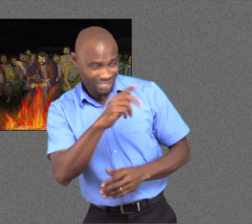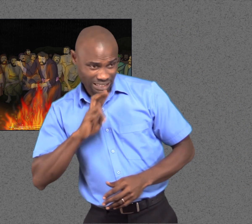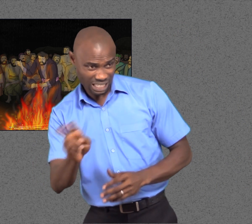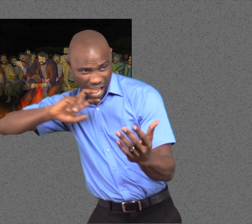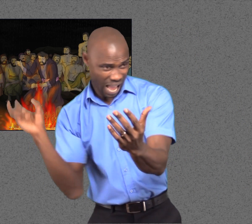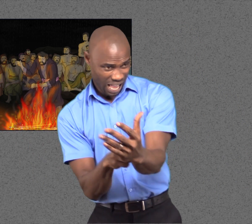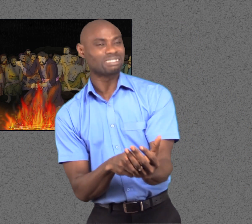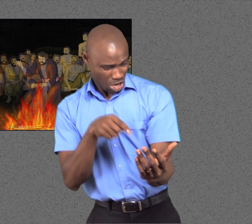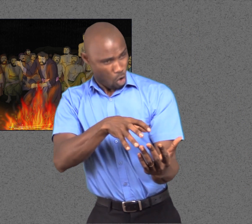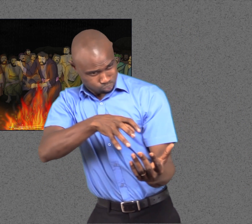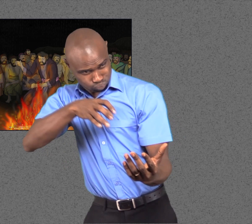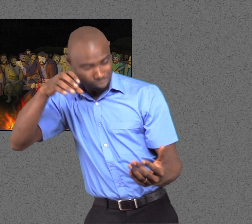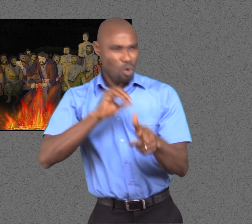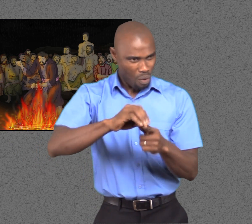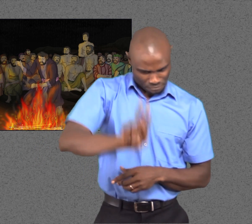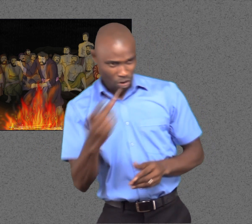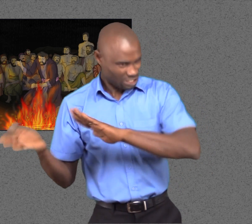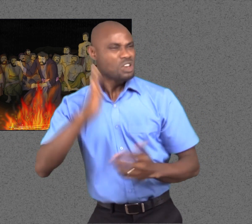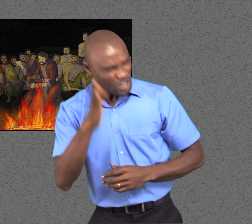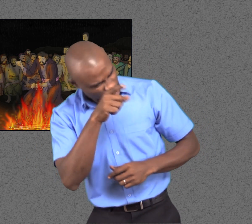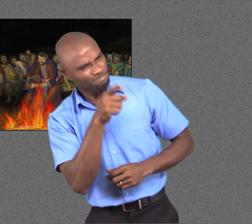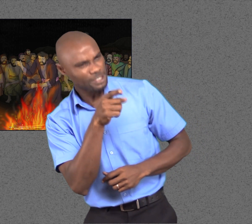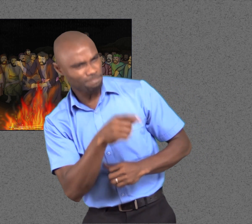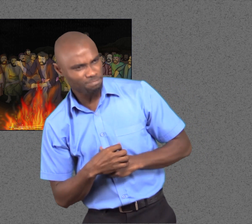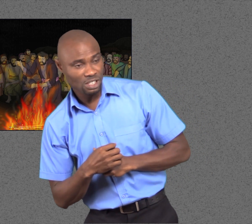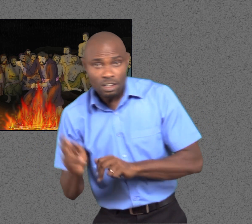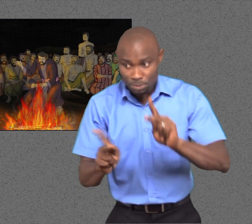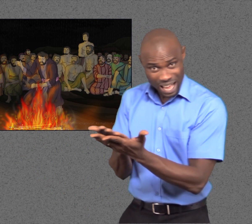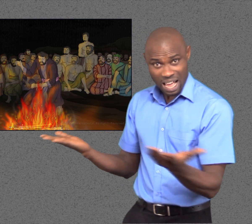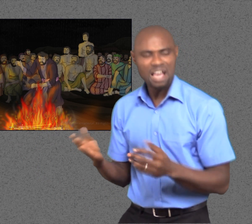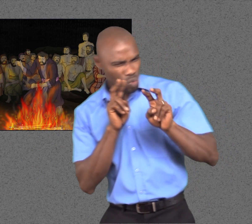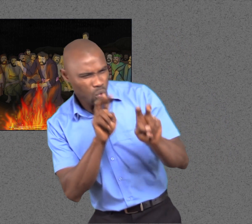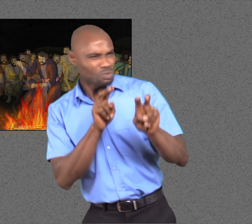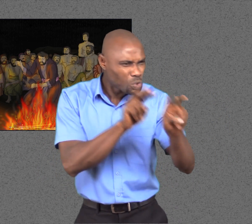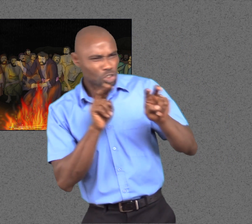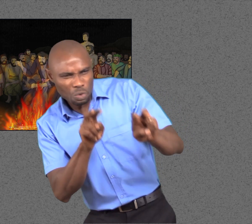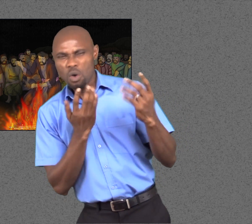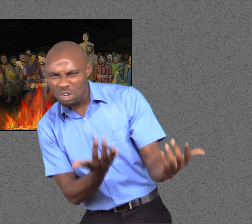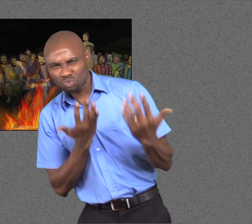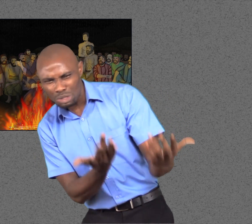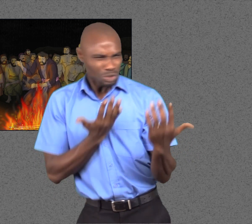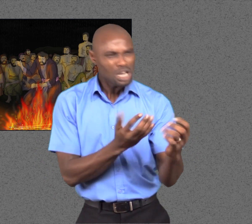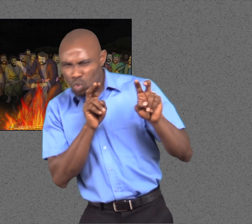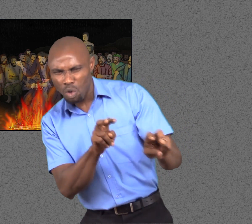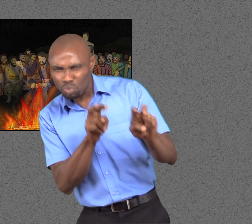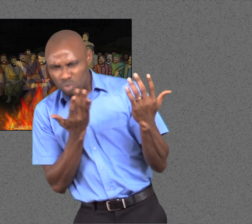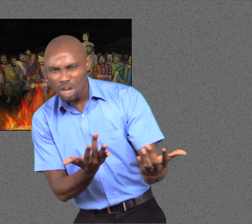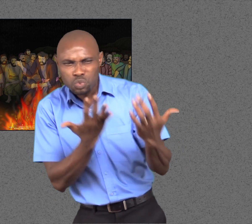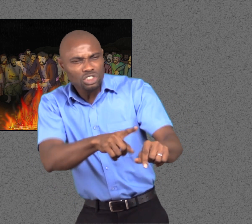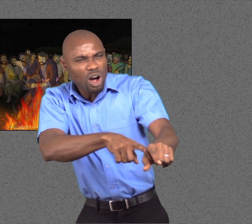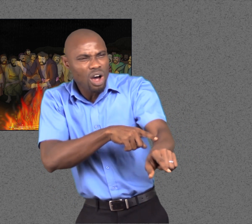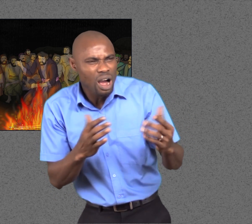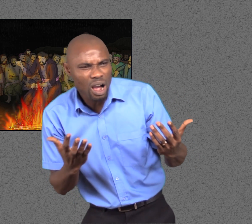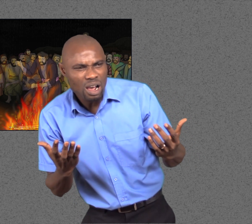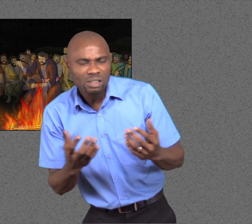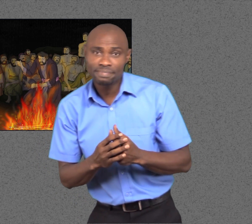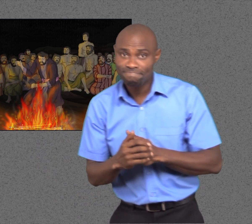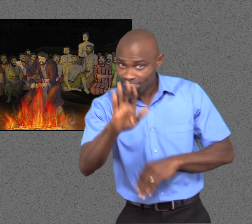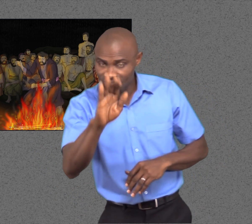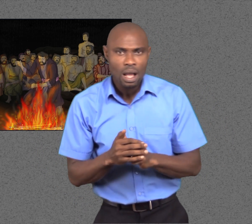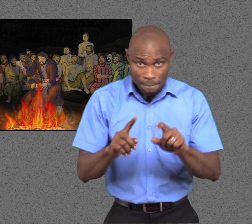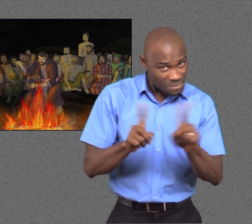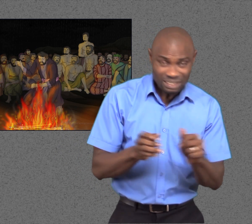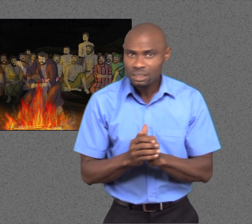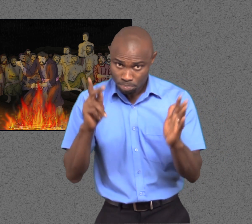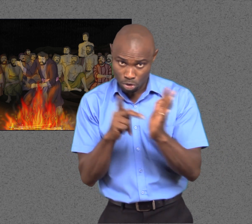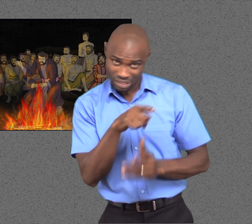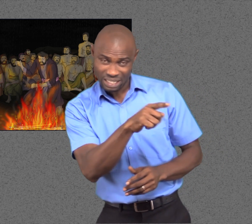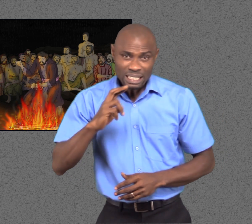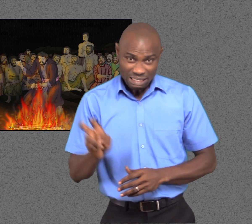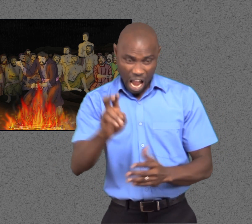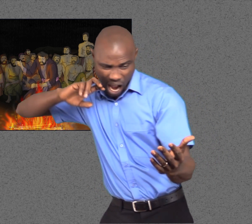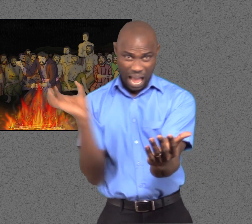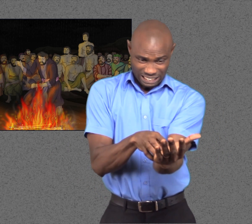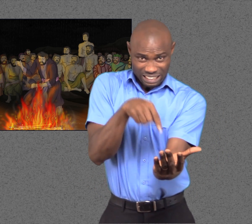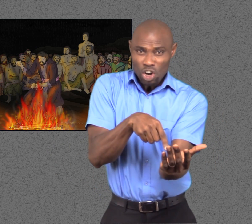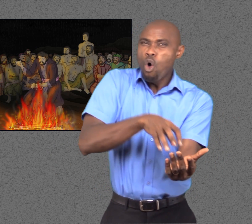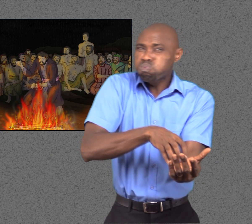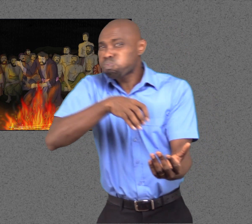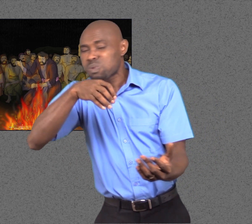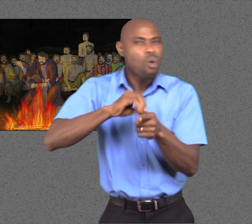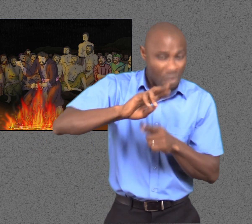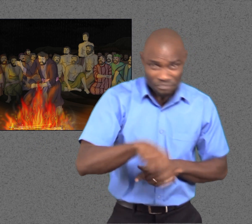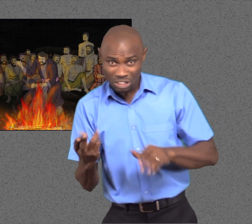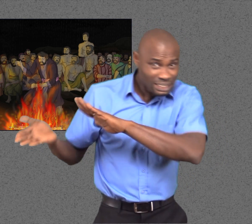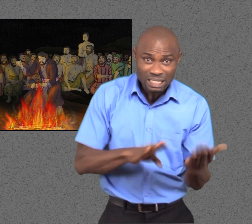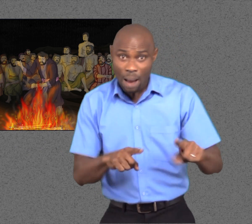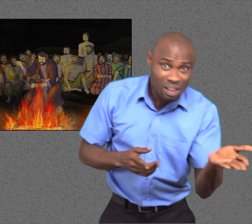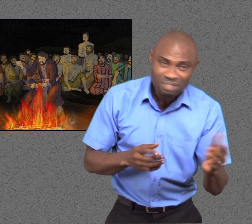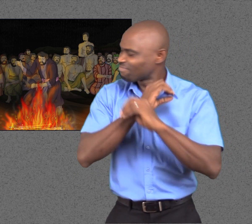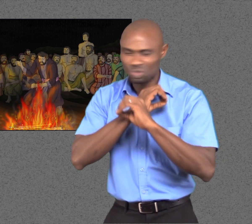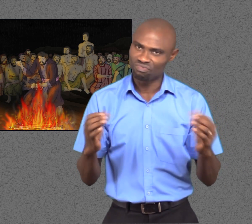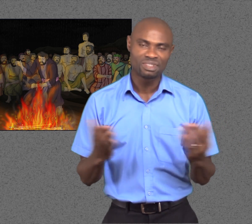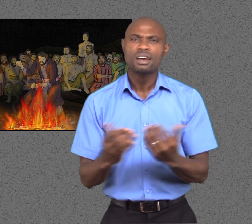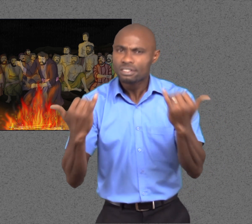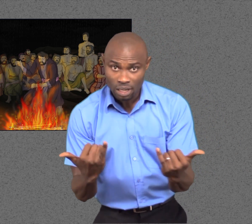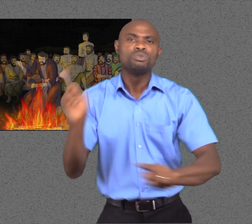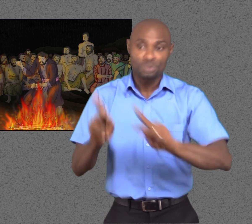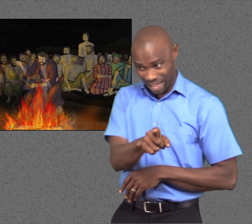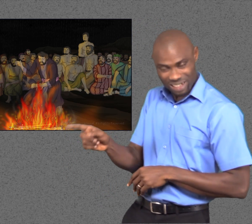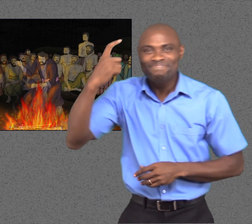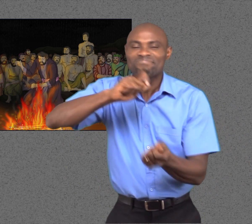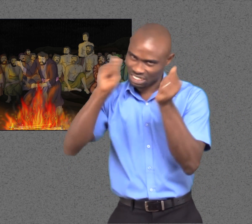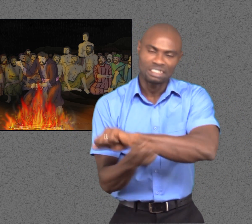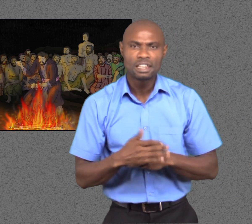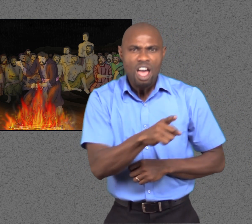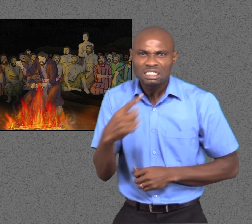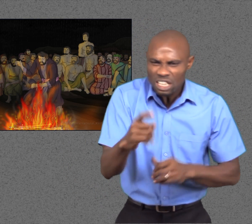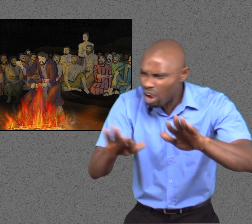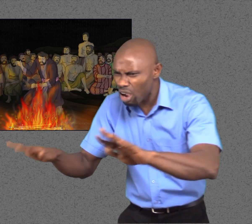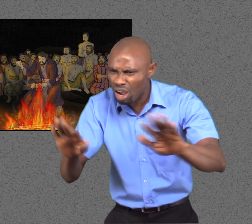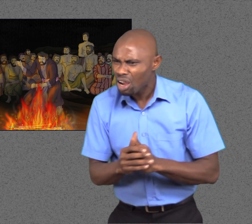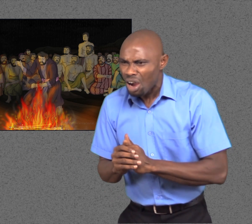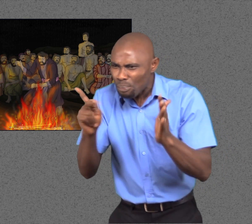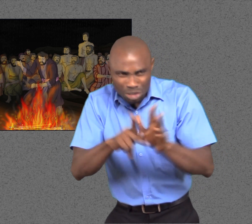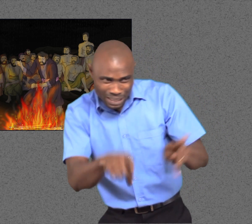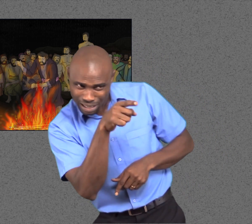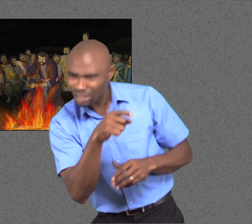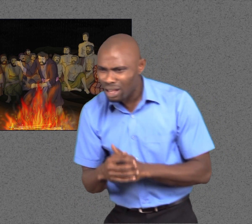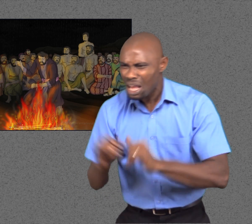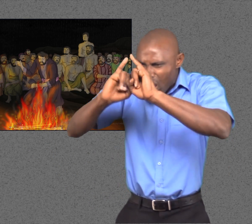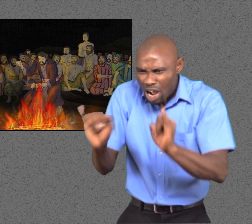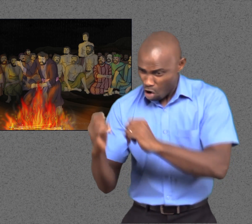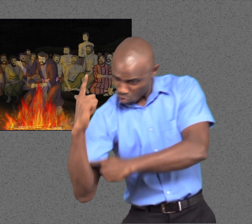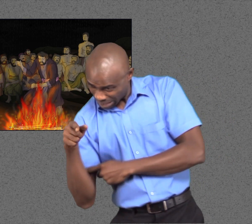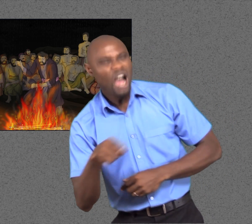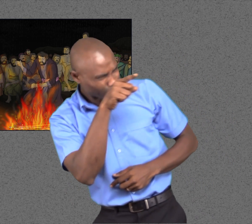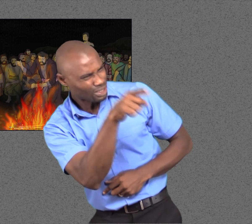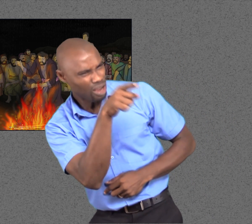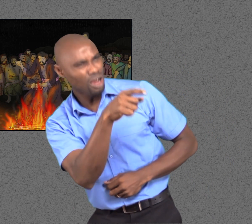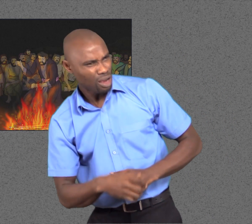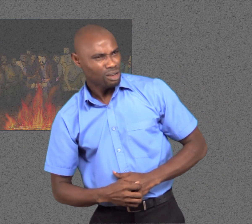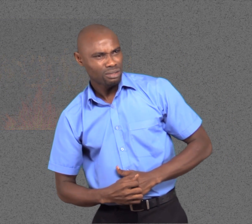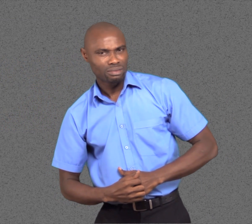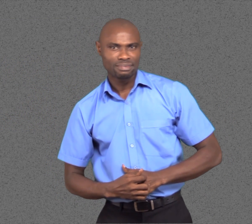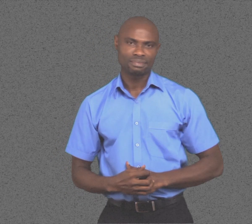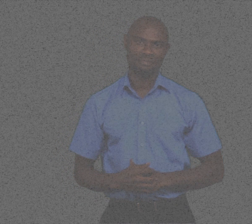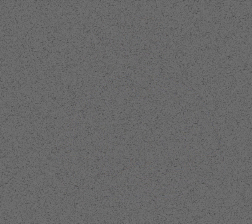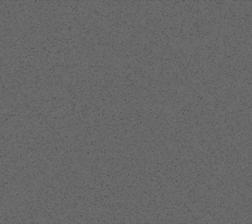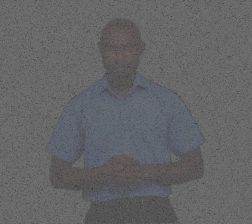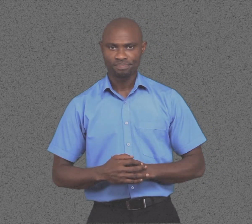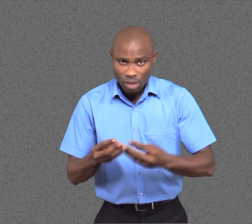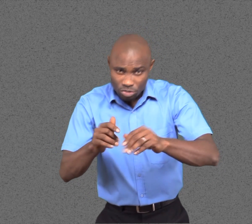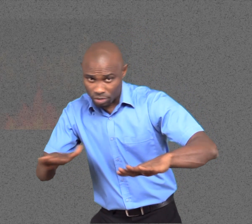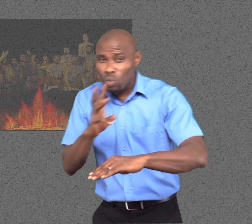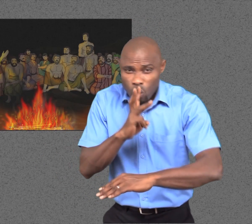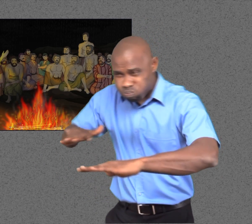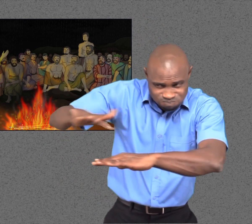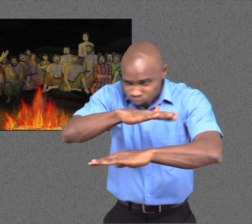But after waiting a long time and seeing nothing unusual happen to him, they changed their minds and said he was a god.